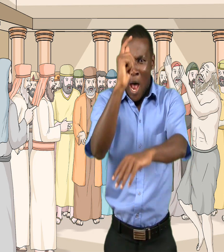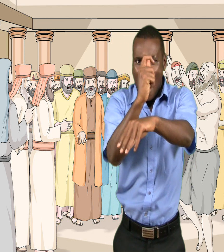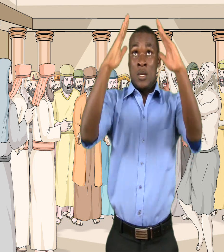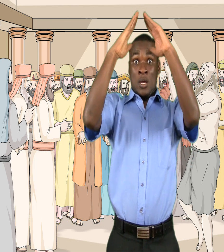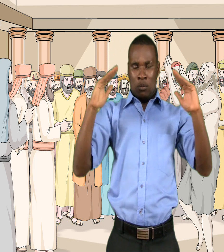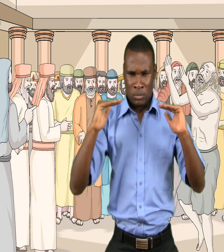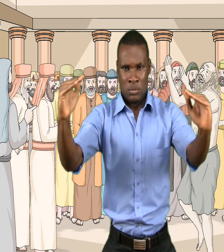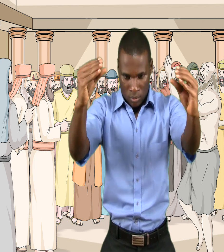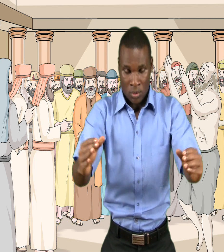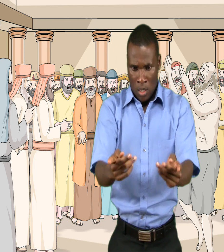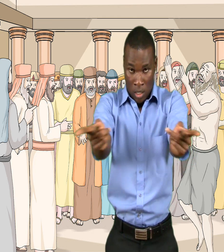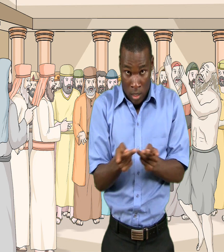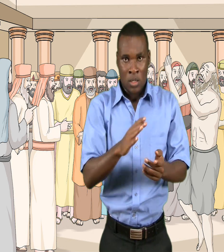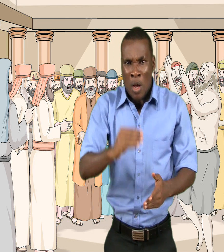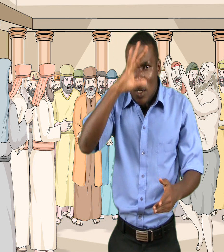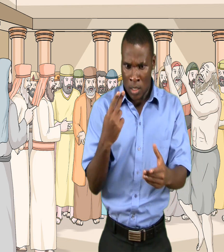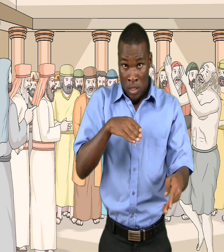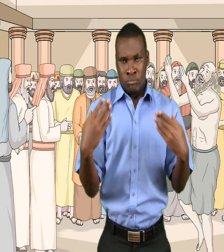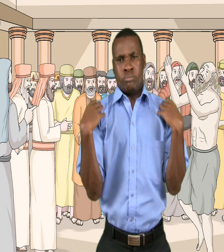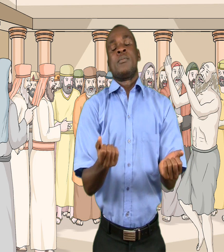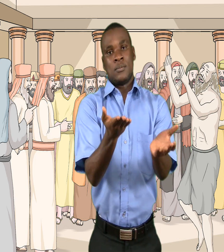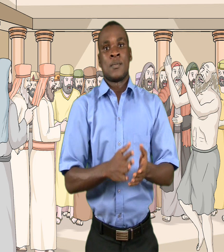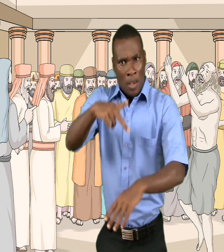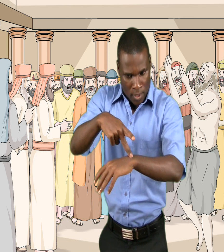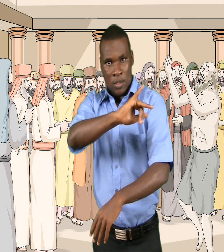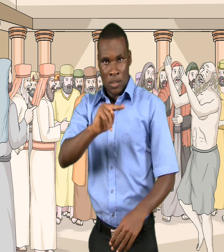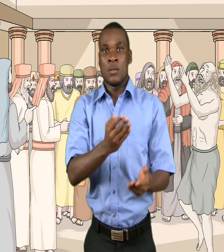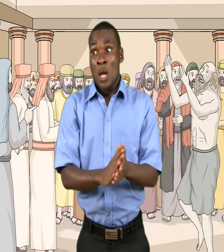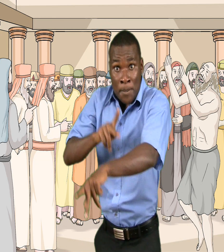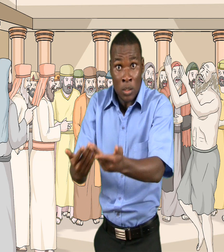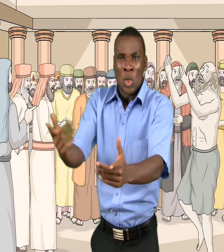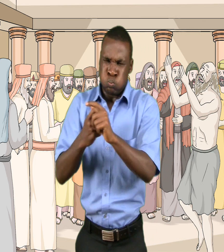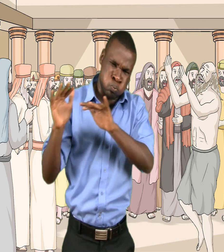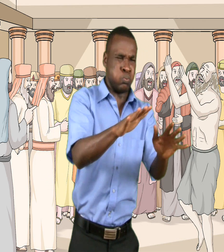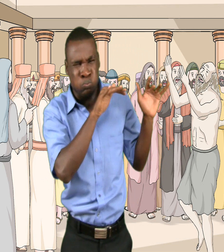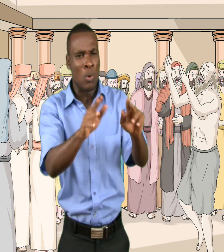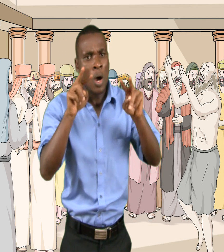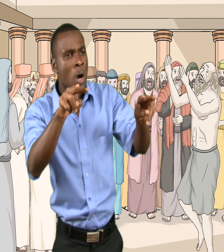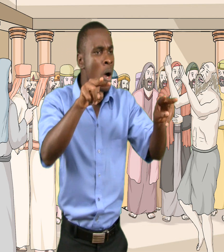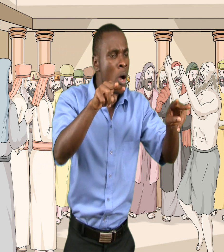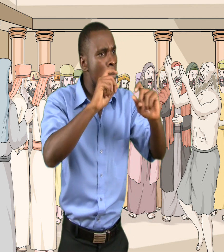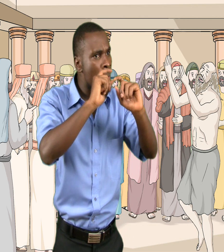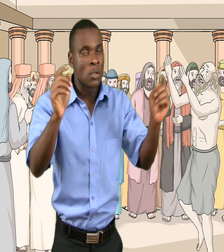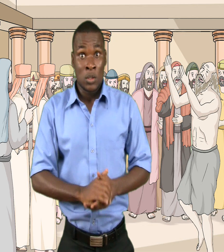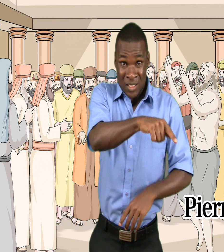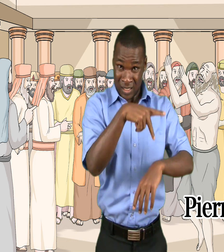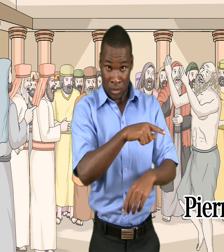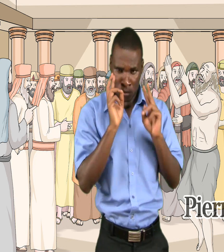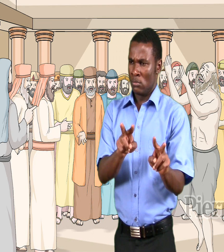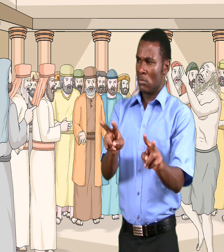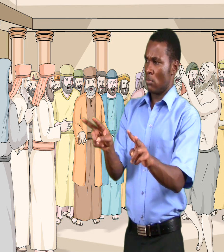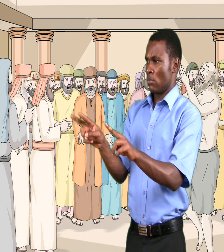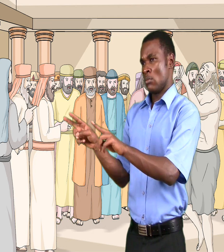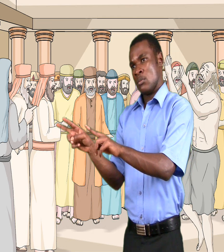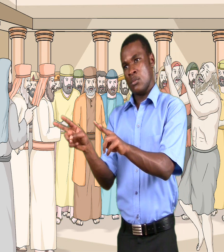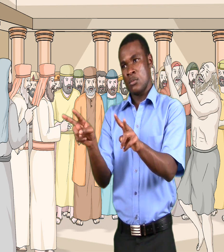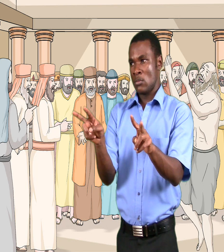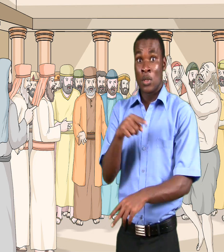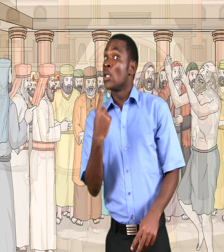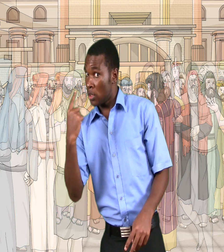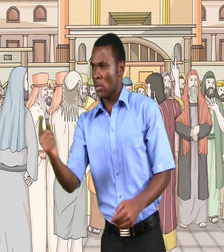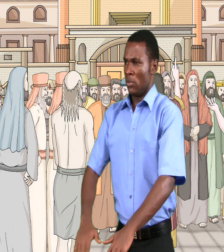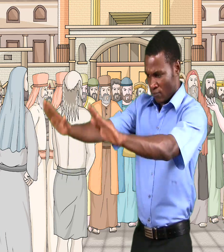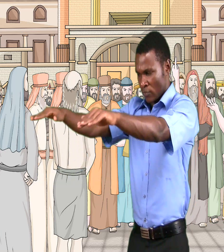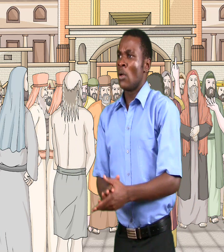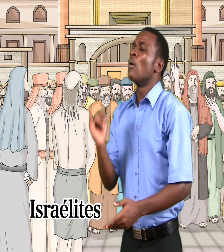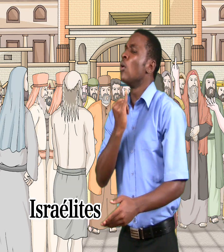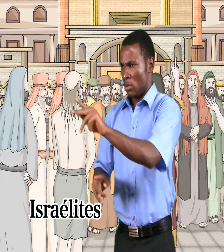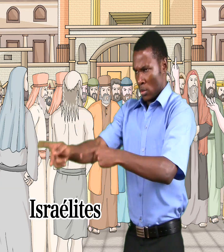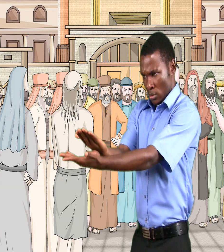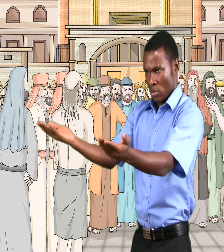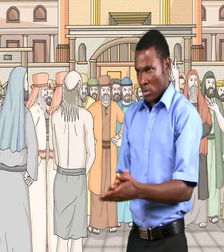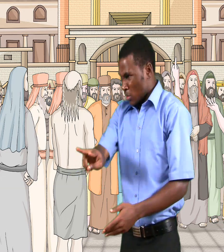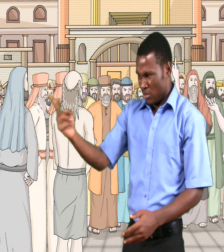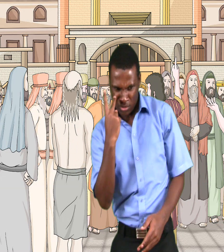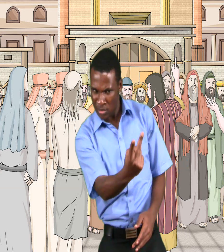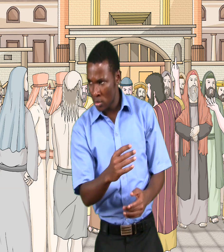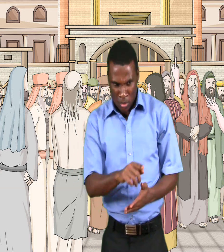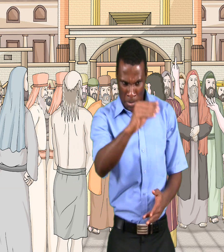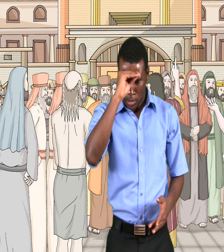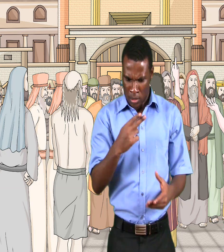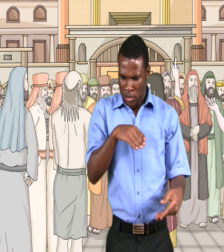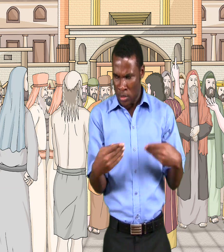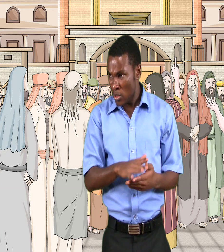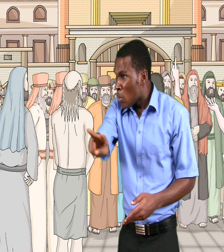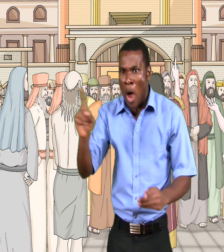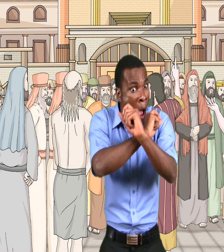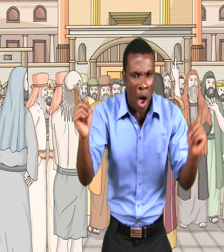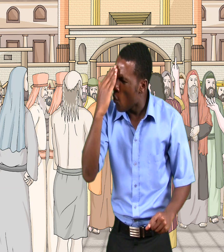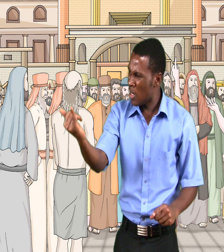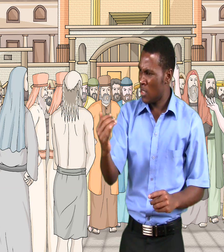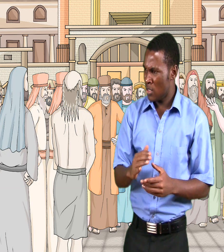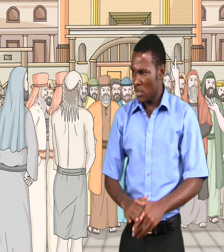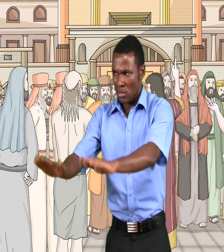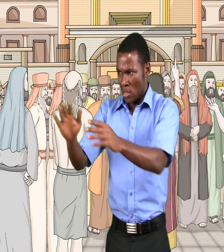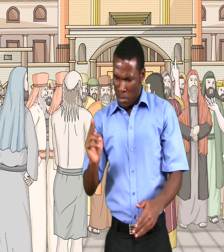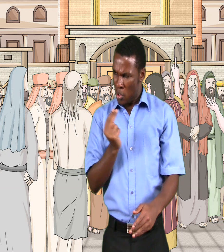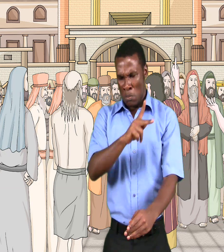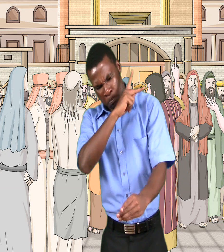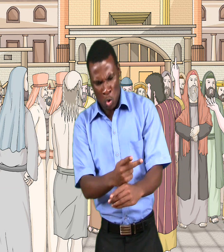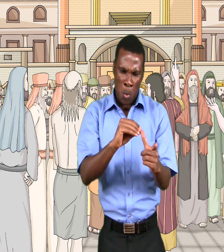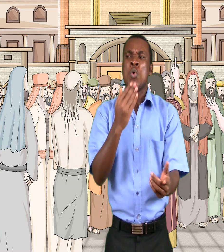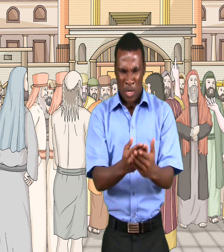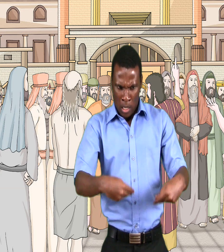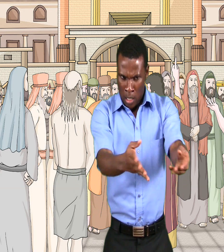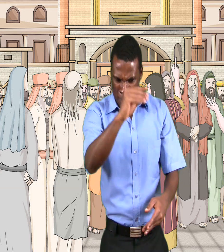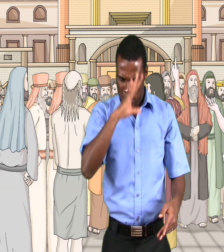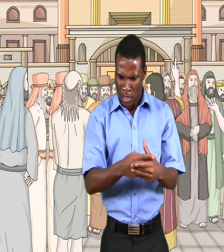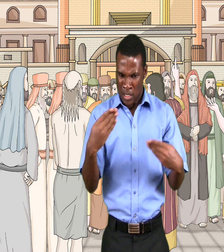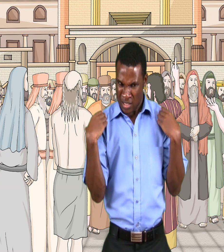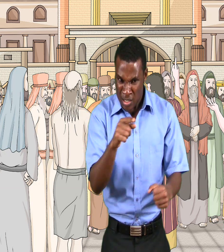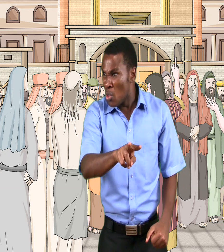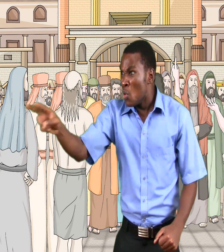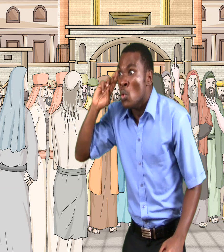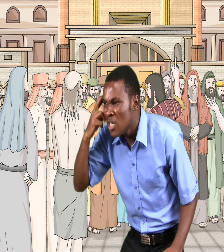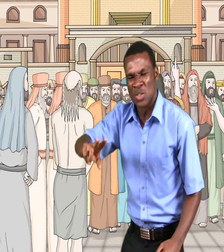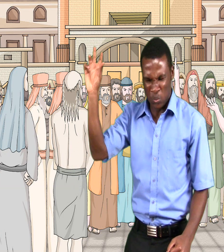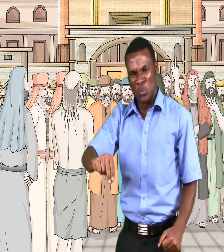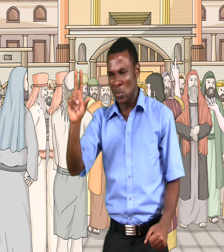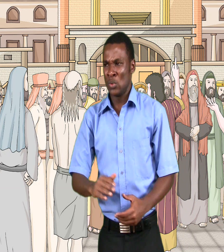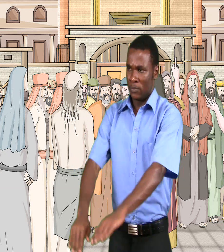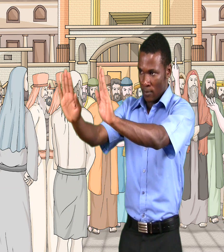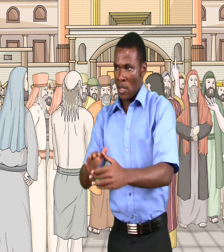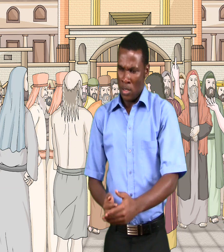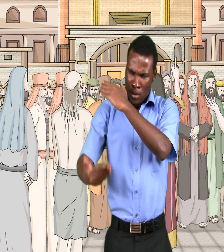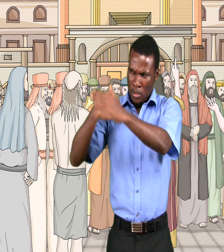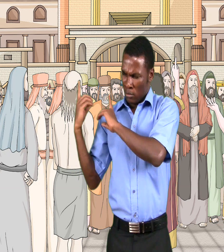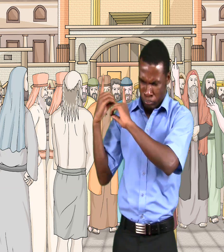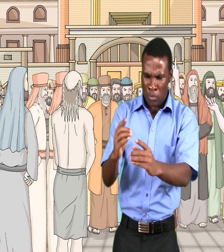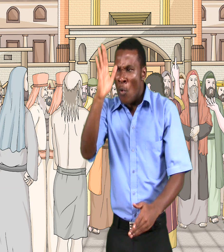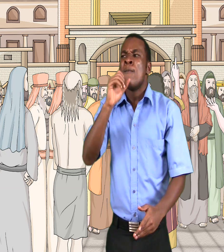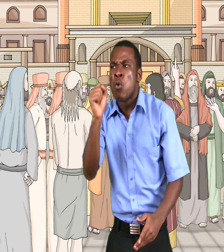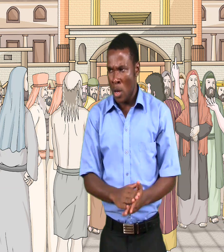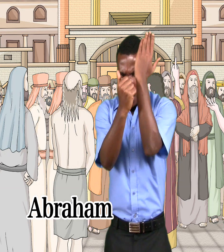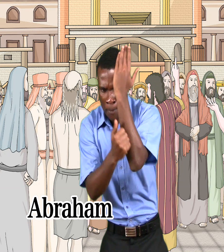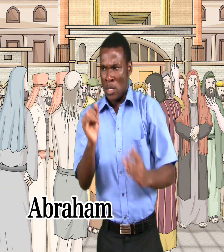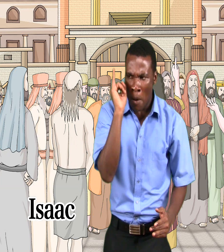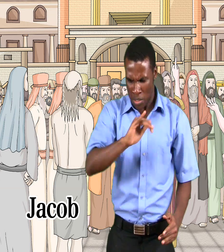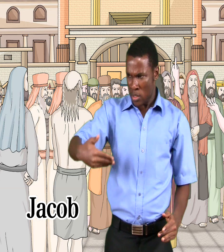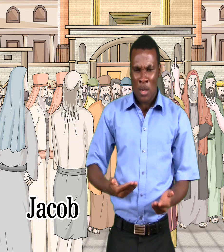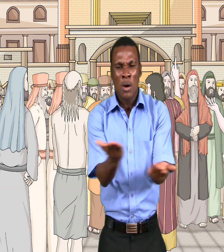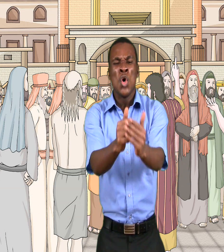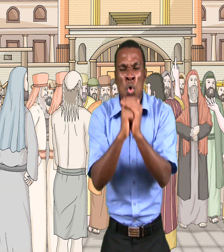While the man clung to Peter and John, all the people were astonished and ran to them in the walkway called Solomon’s Colonnade. And when Peter saw this, he addressed the people: “Men of Israel, why are you surprised by this?